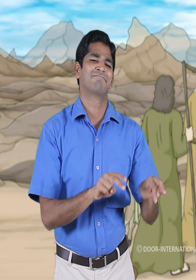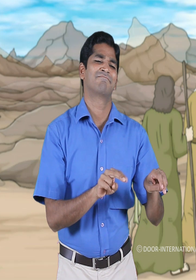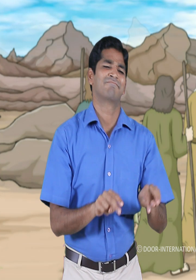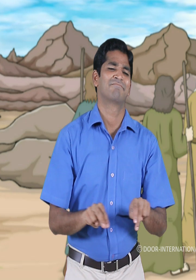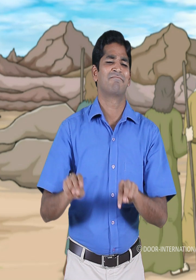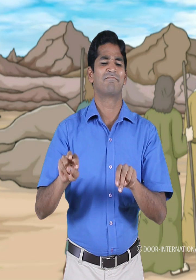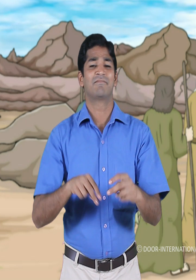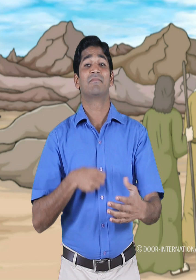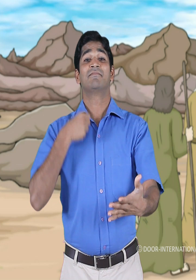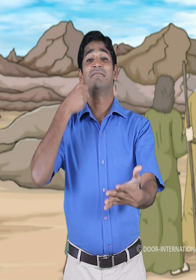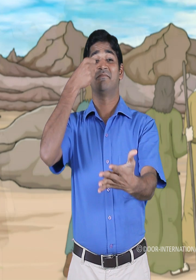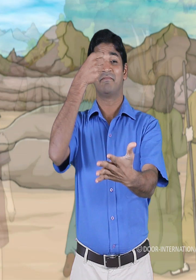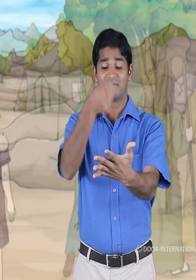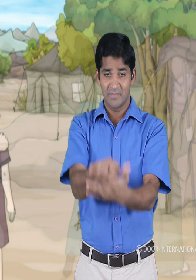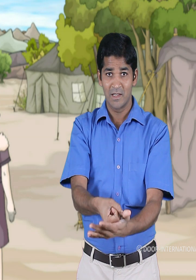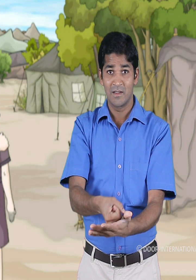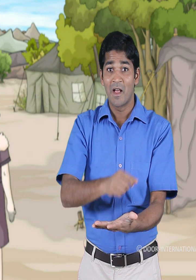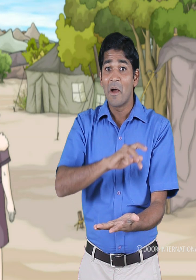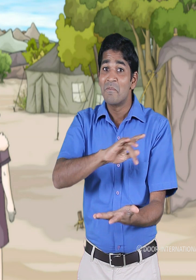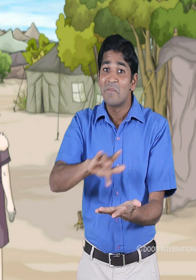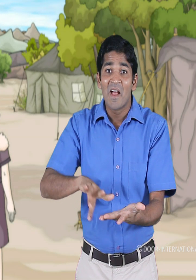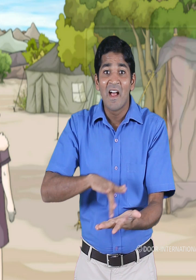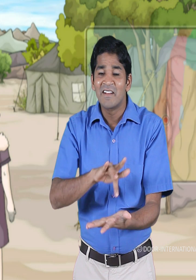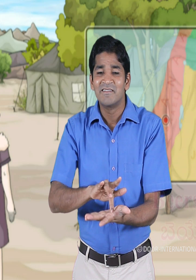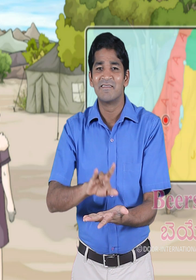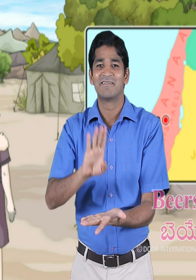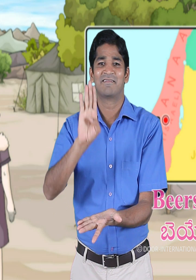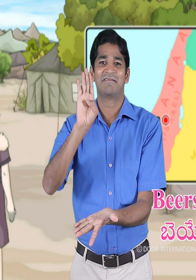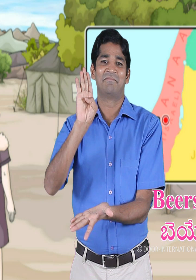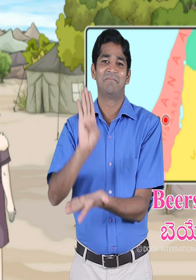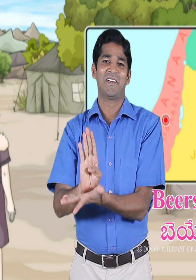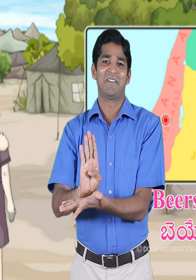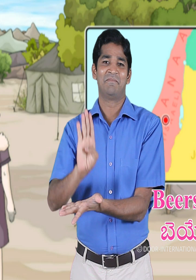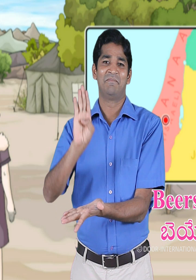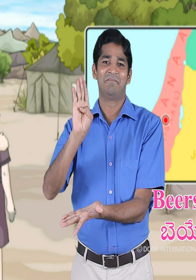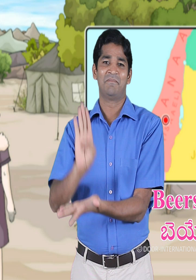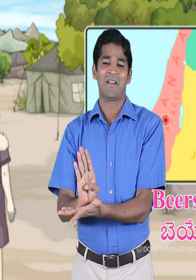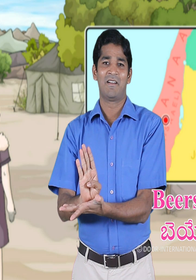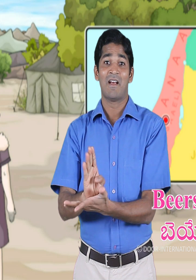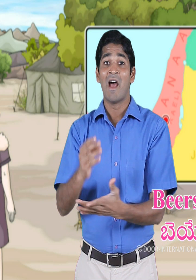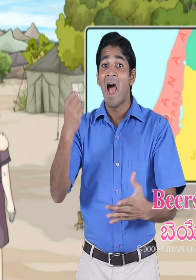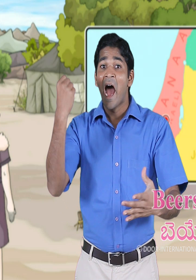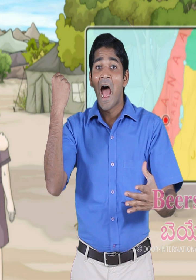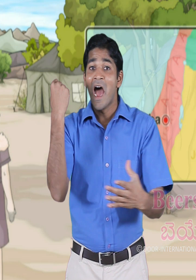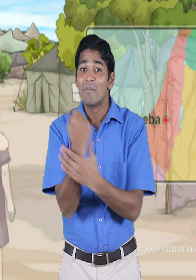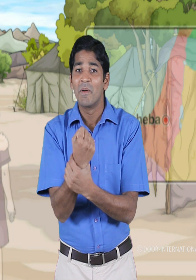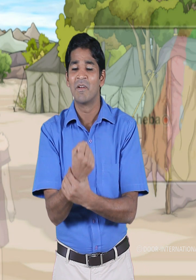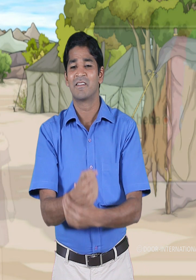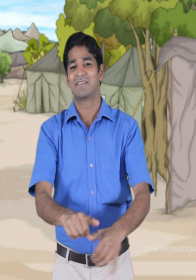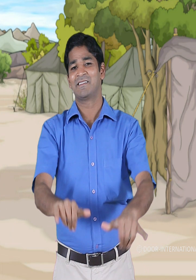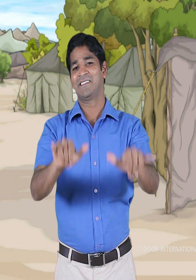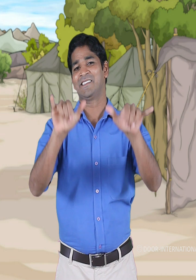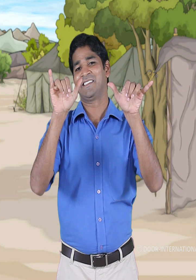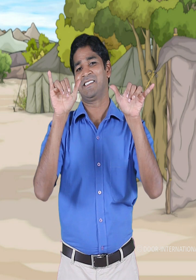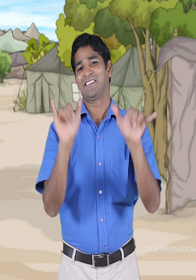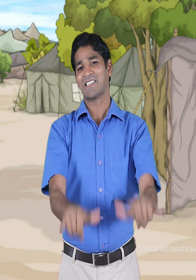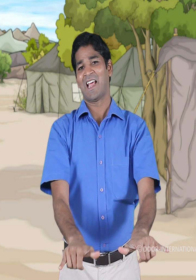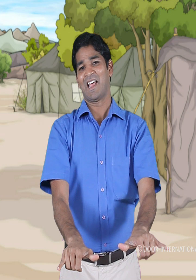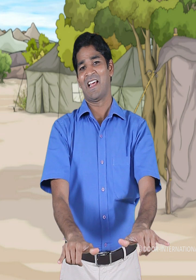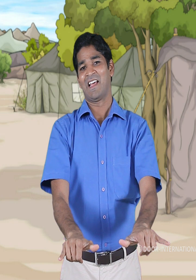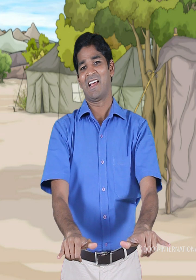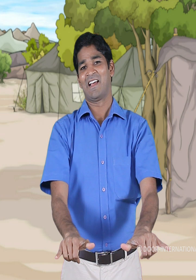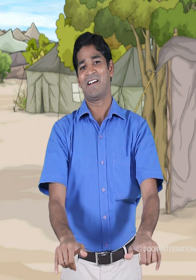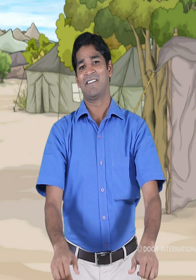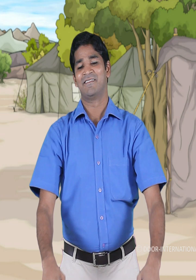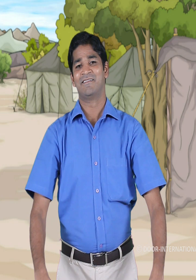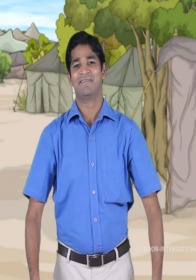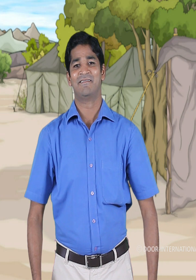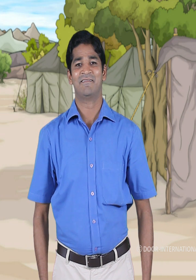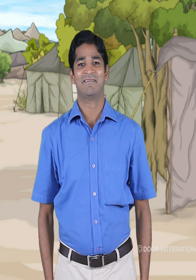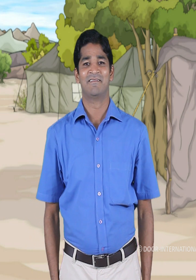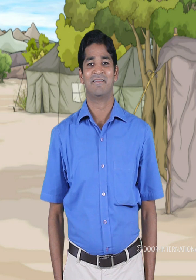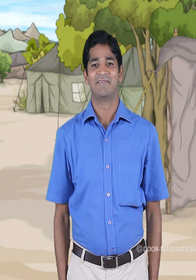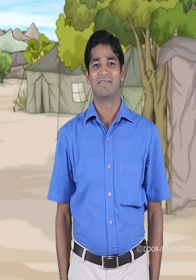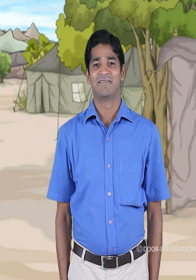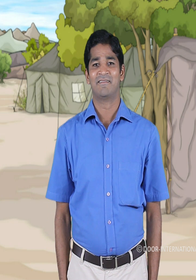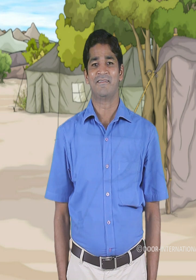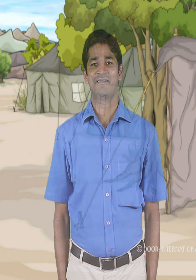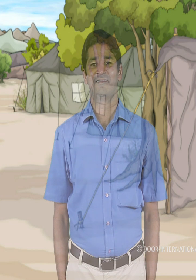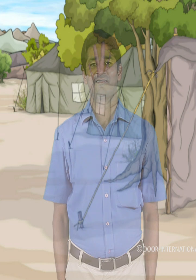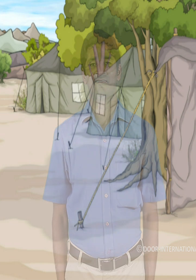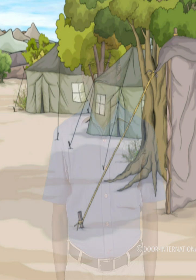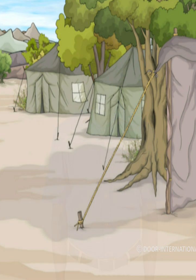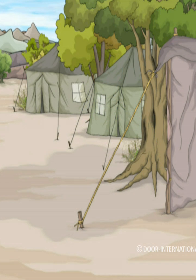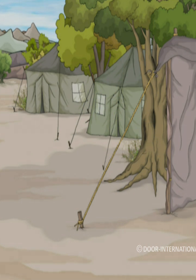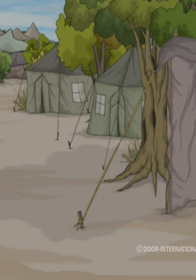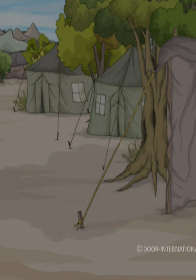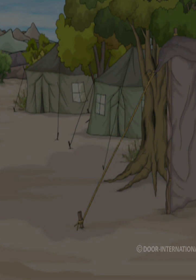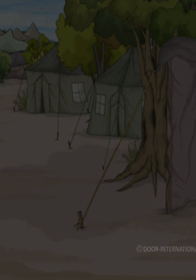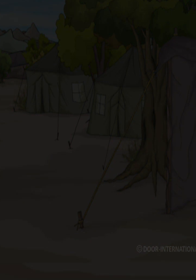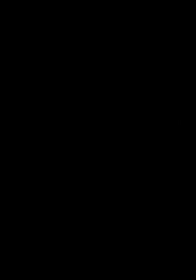And Abraham settled in Beersheba.